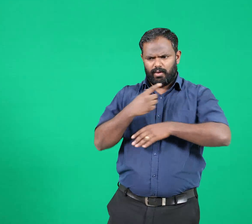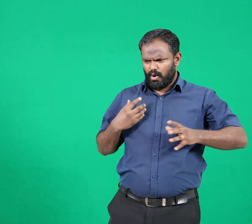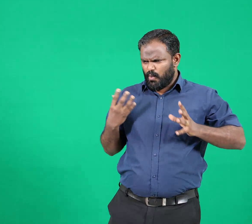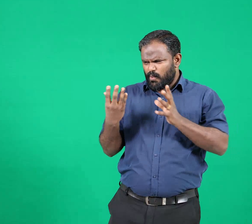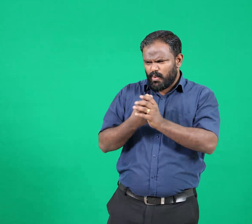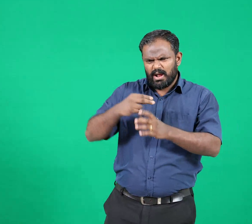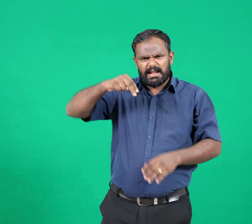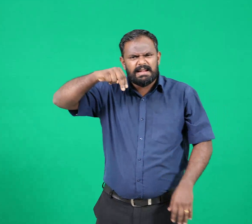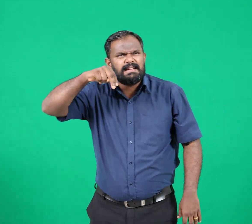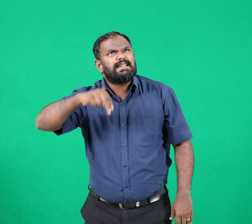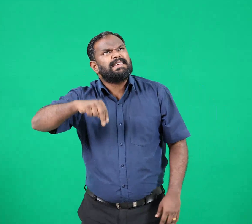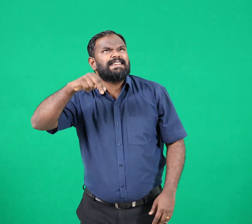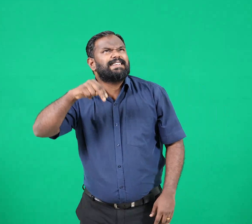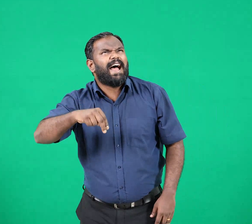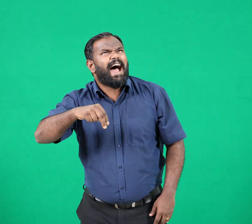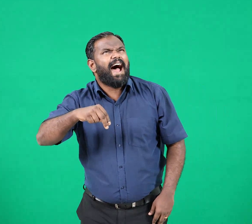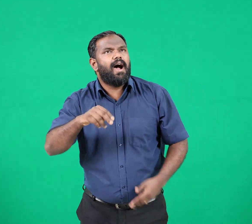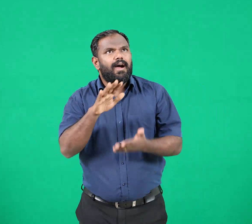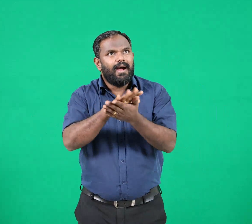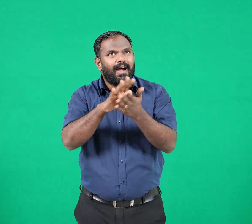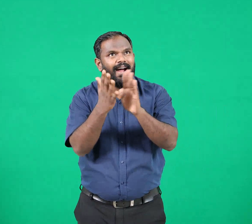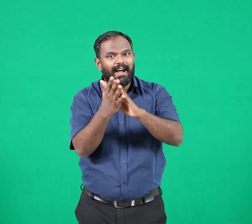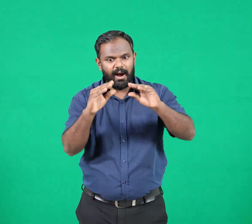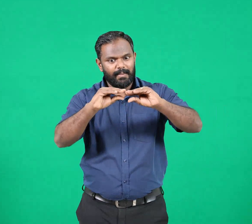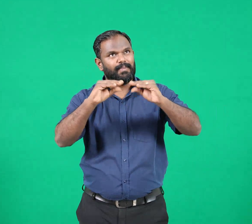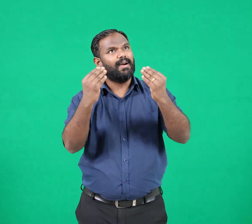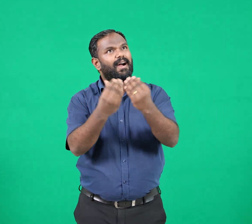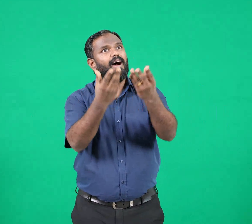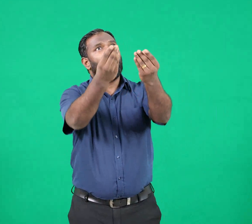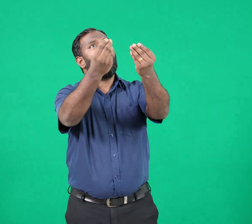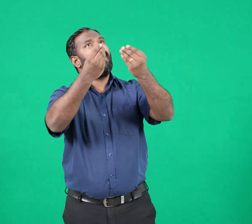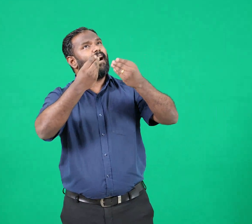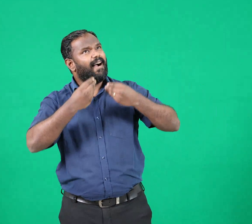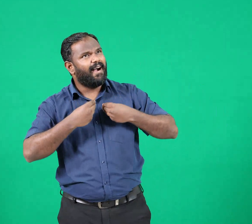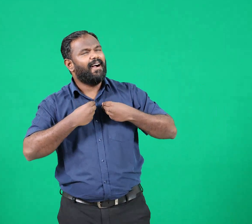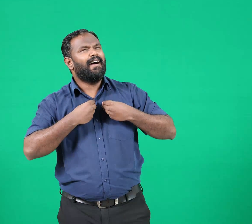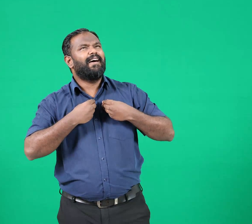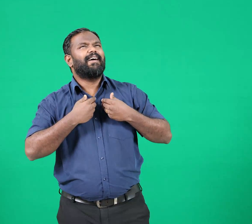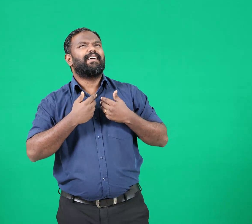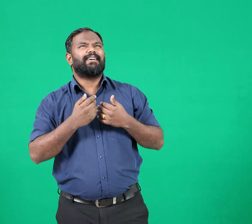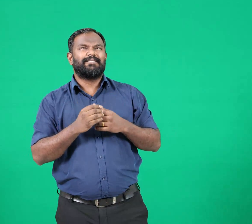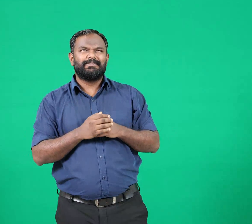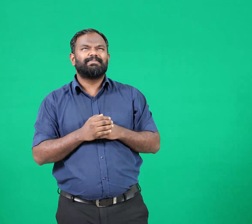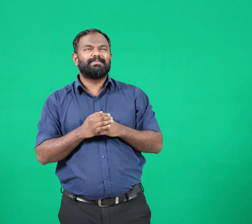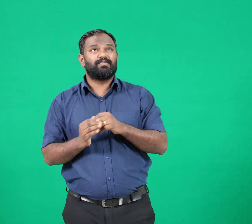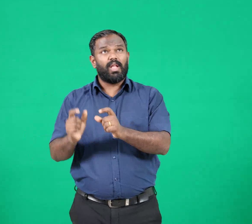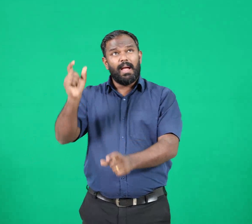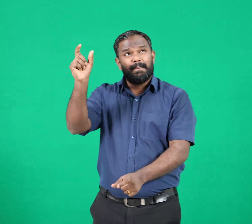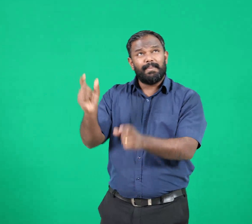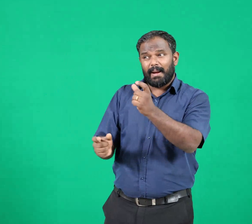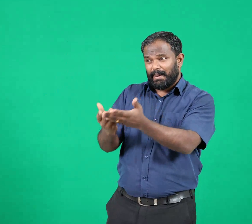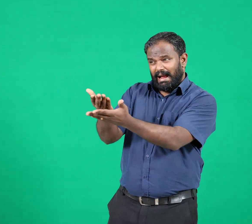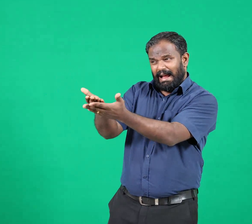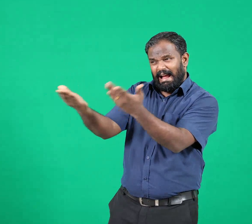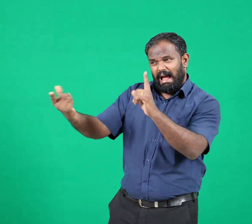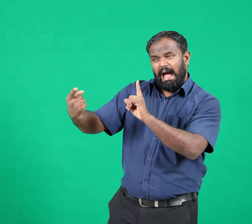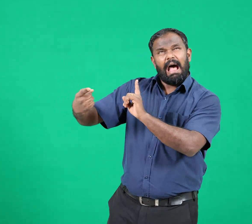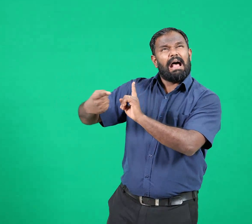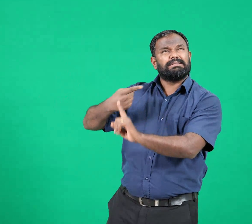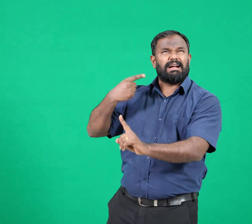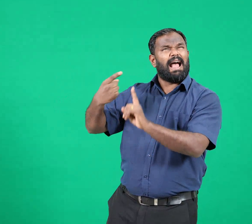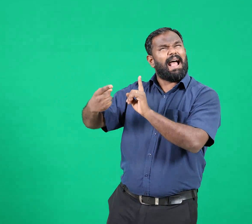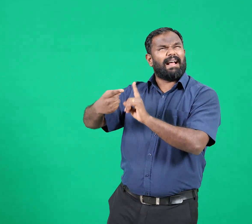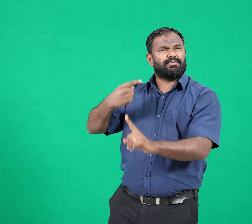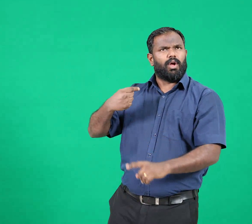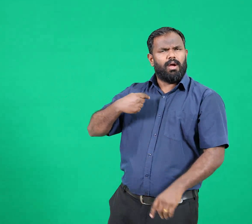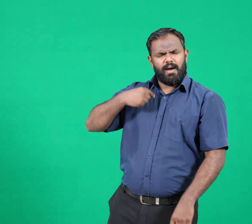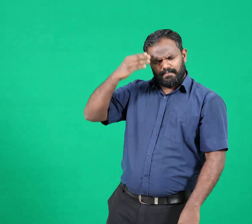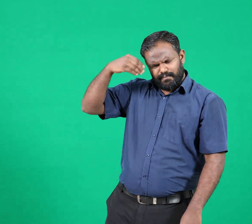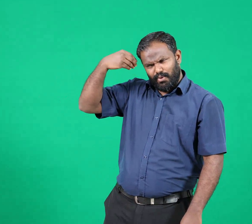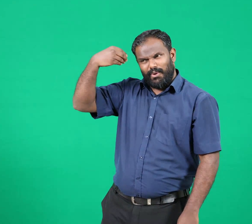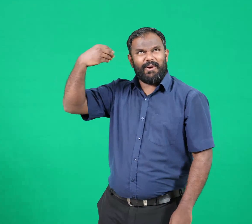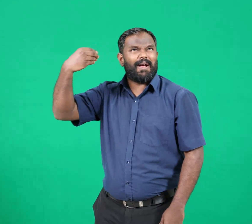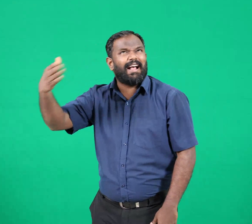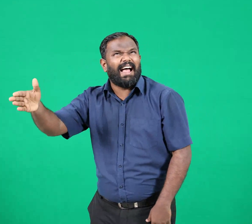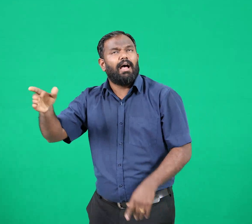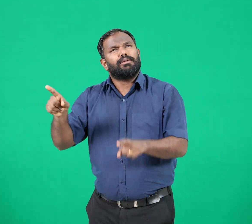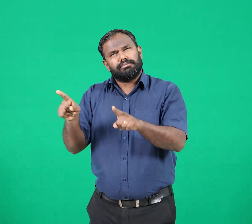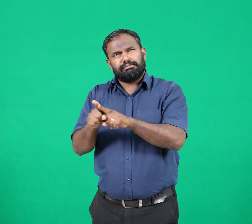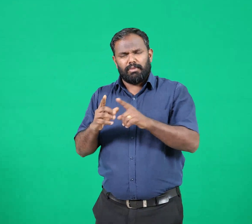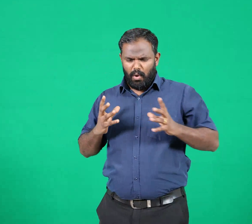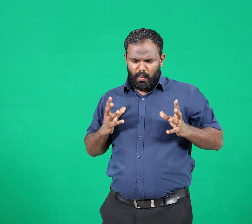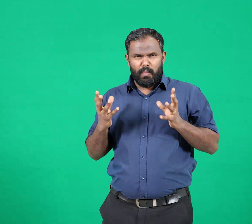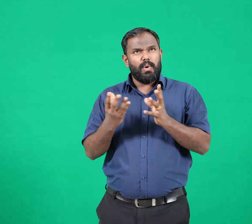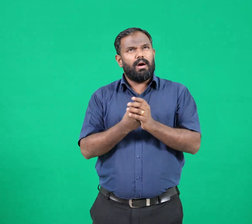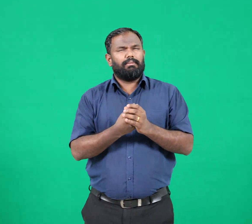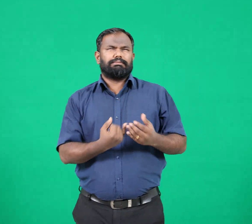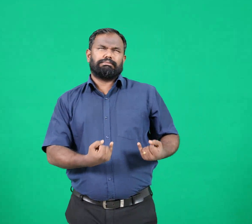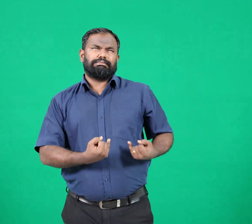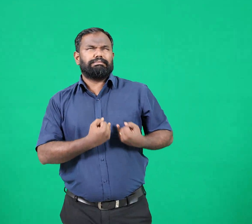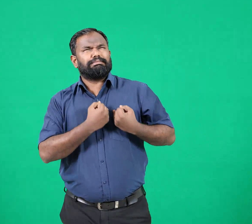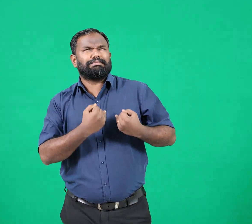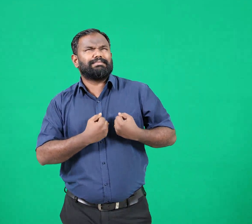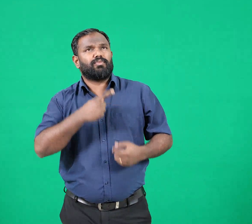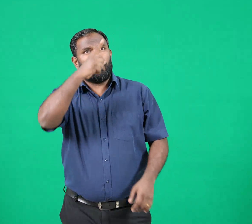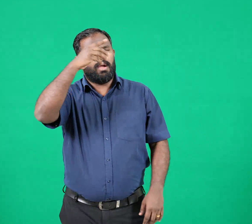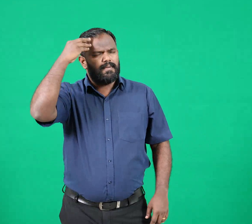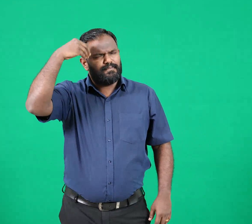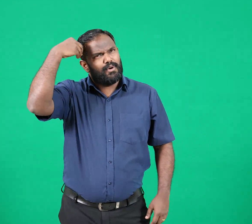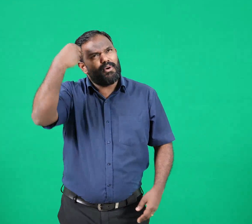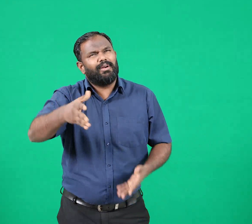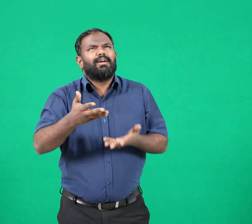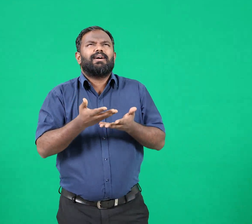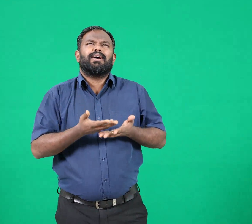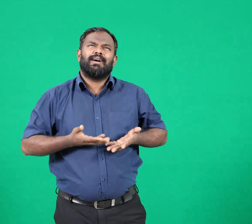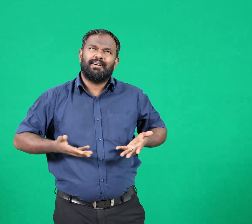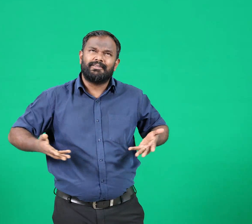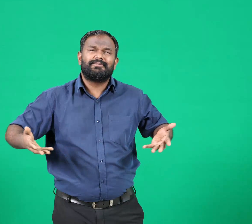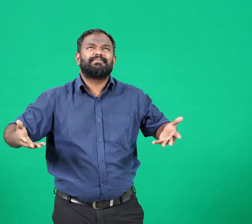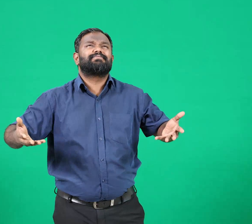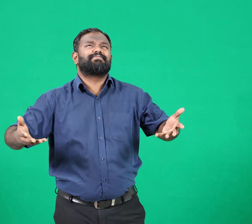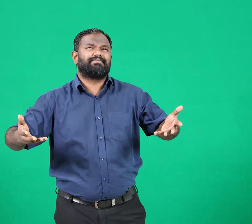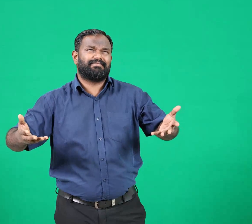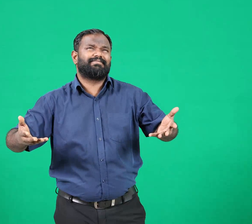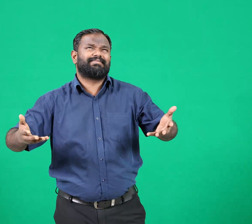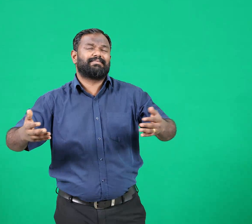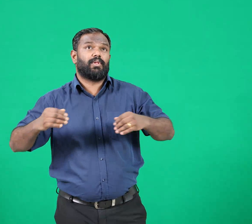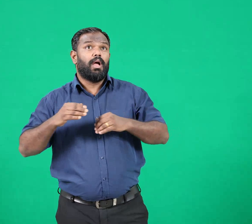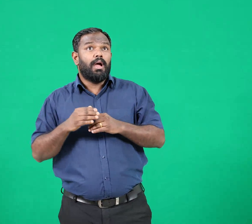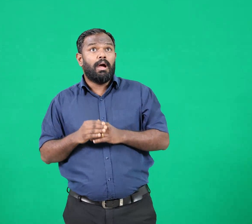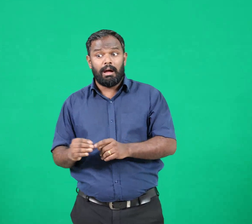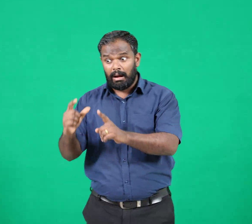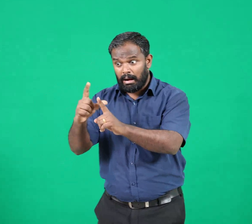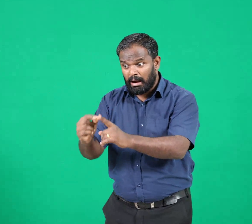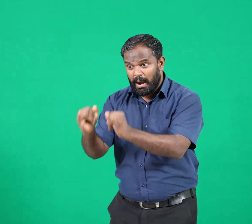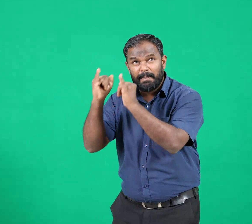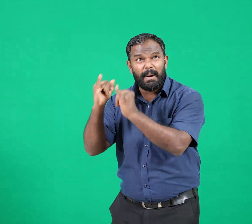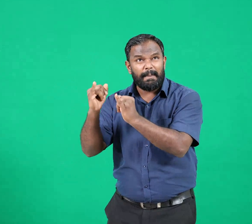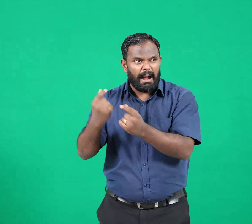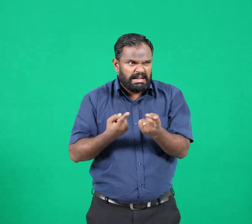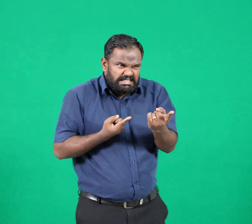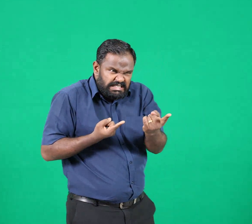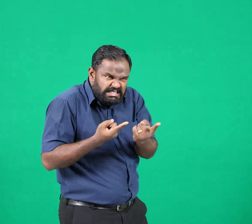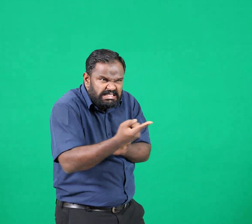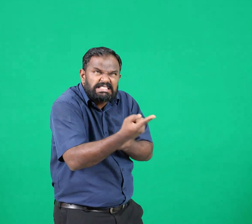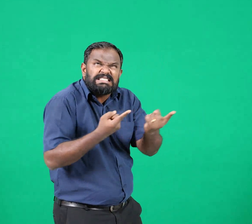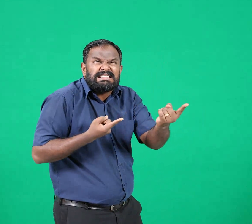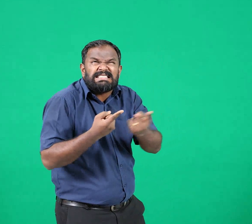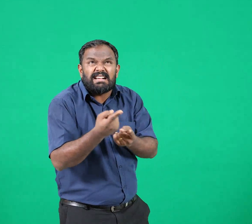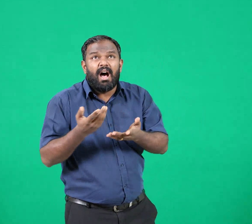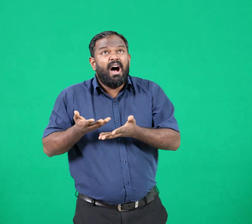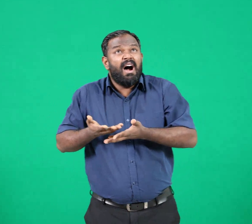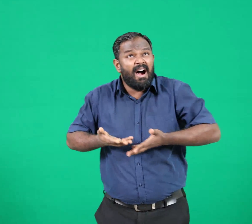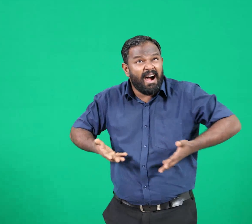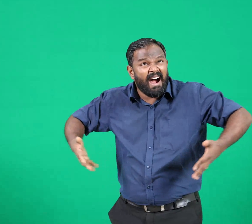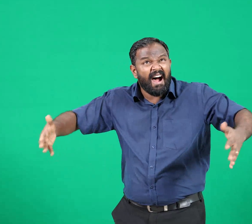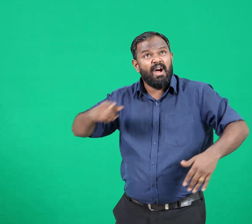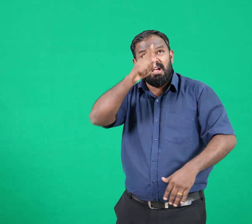And forgive us our debts, as we also have forgiven our debtors.